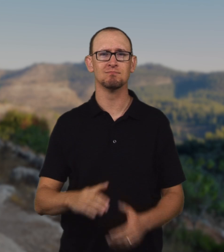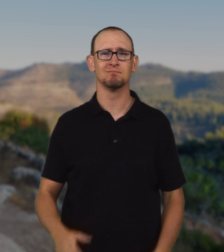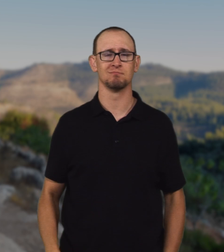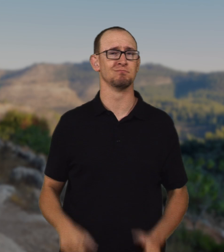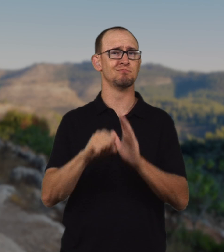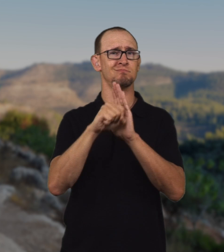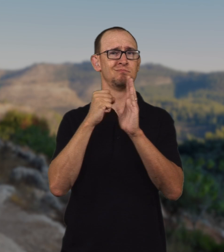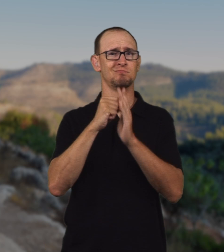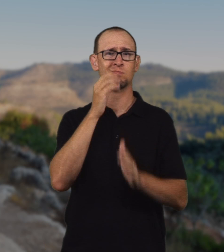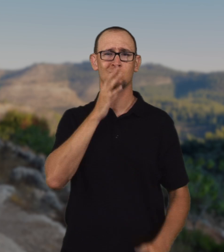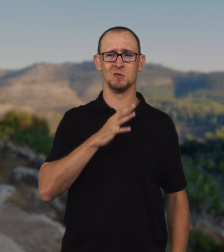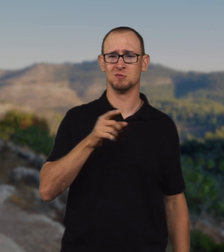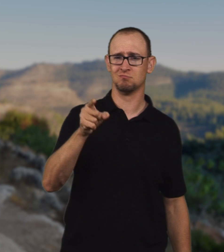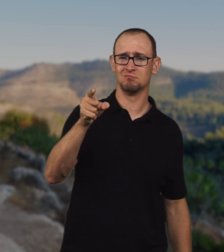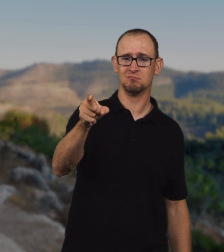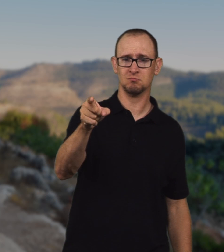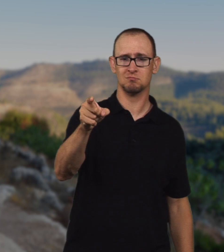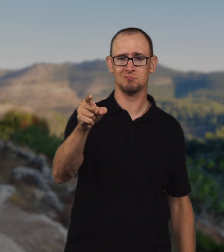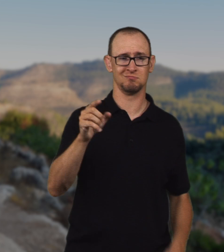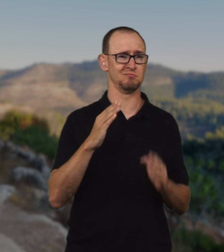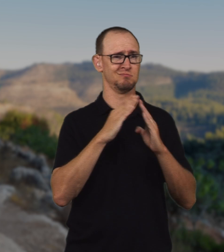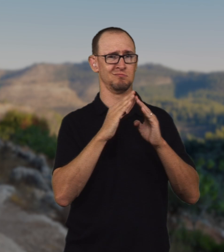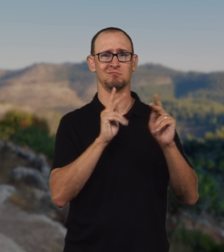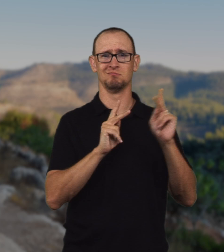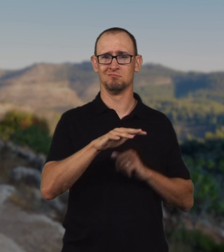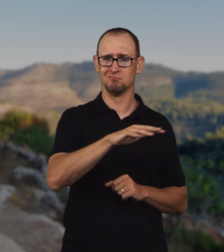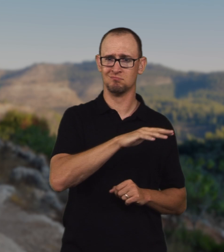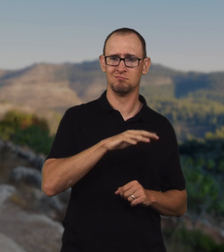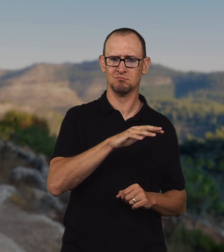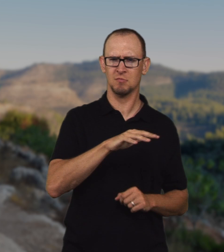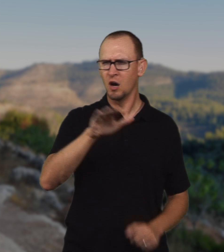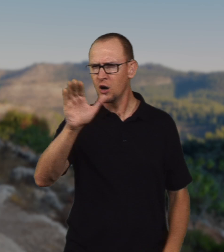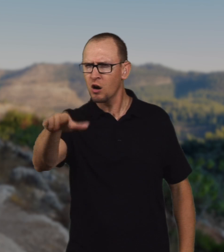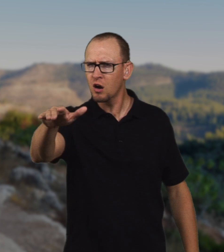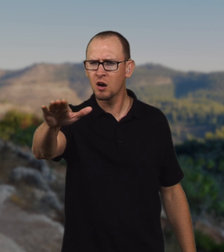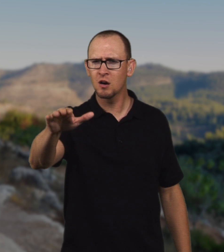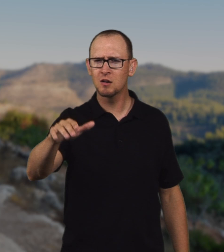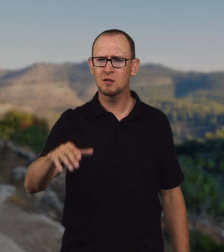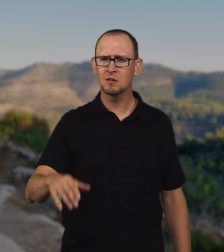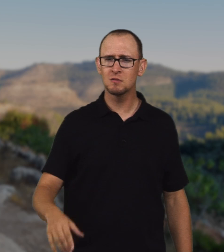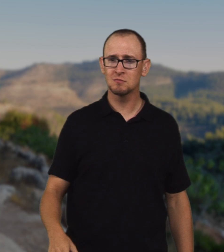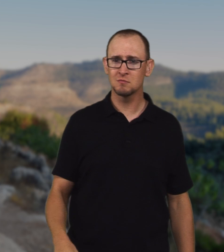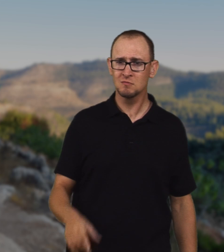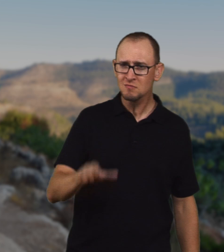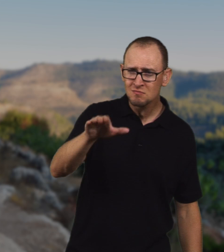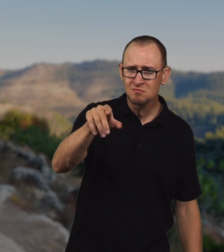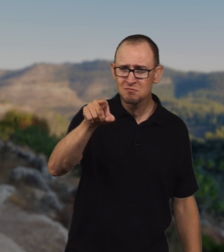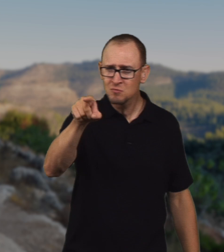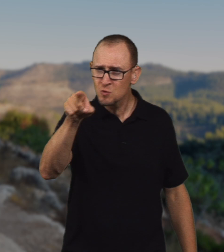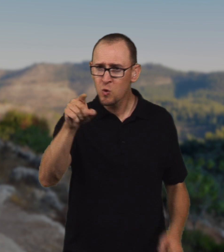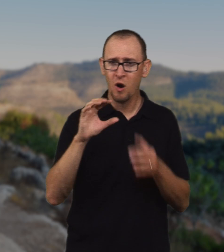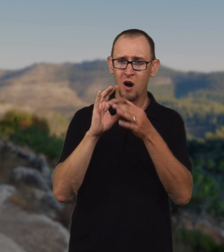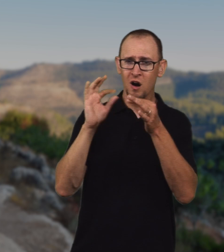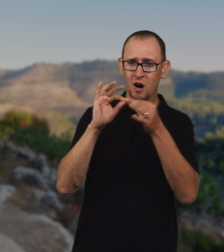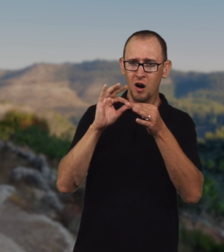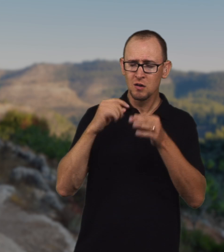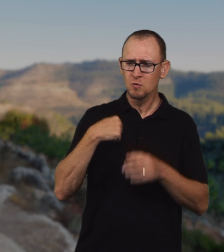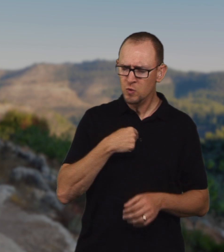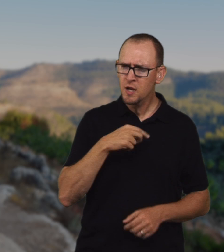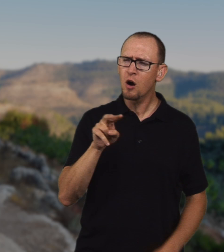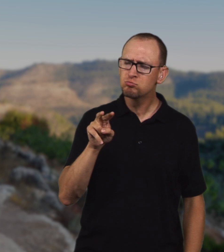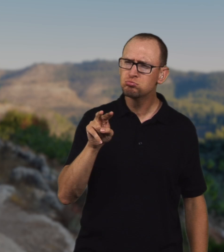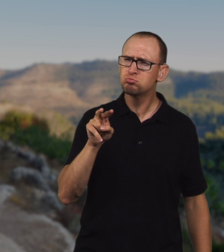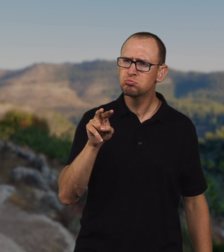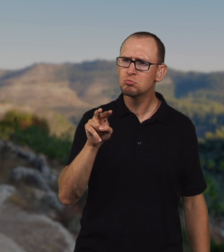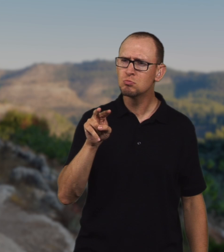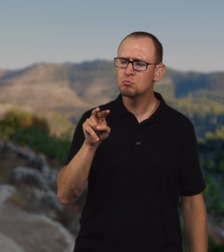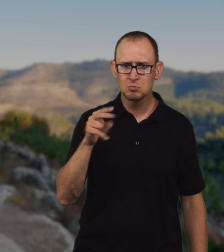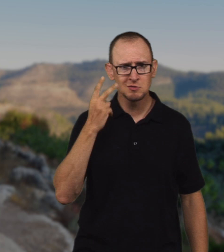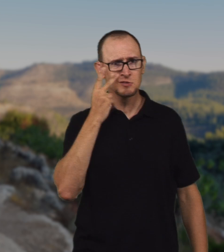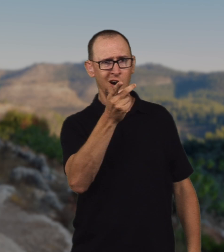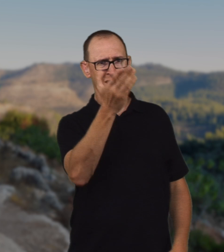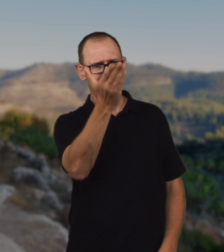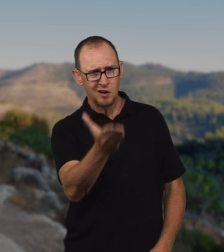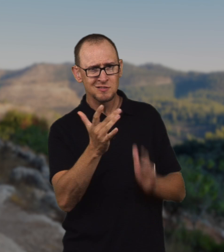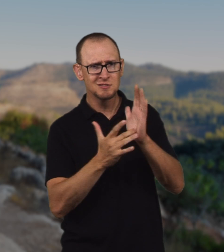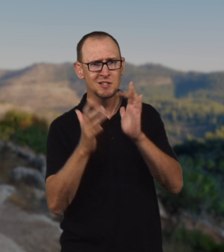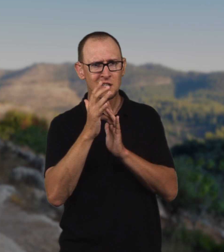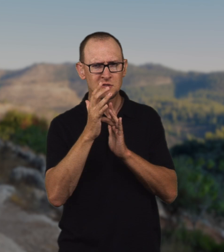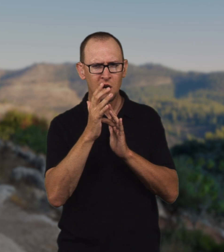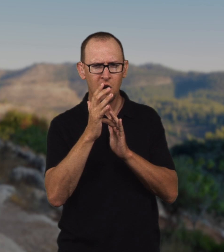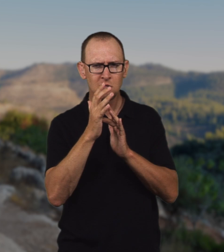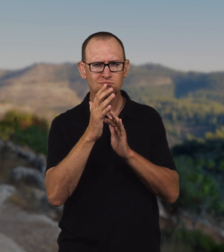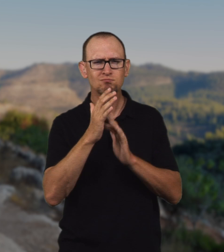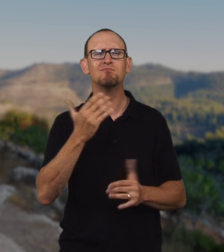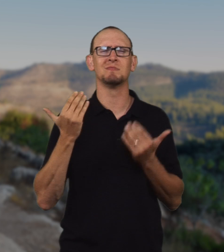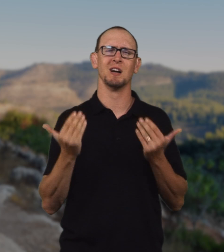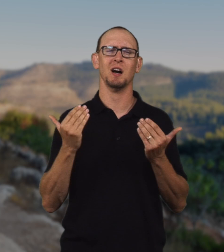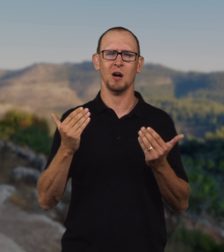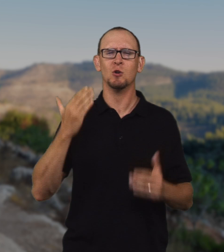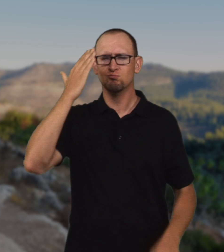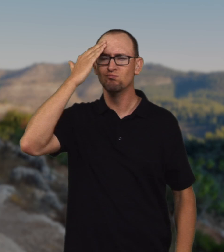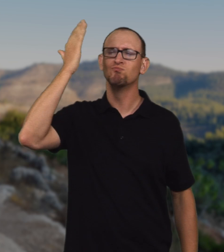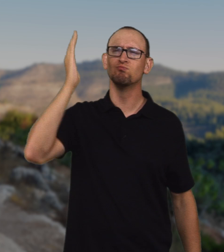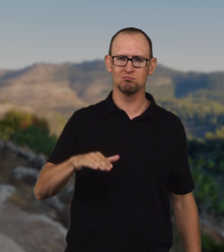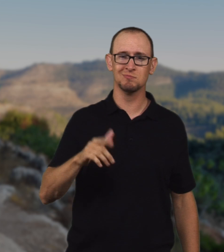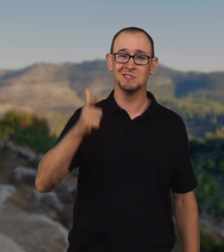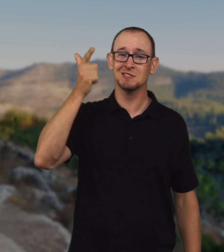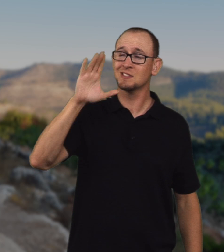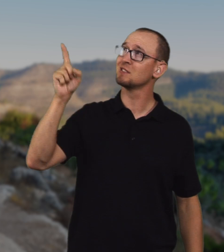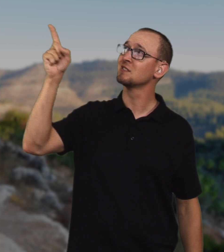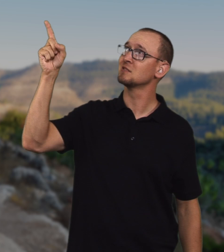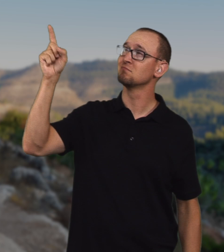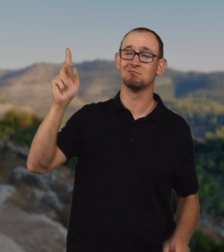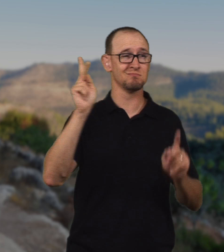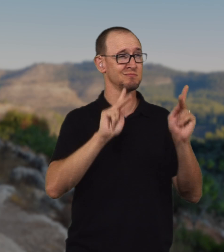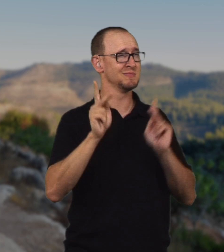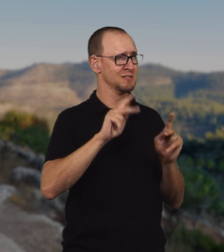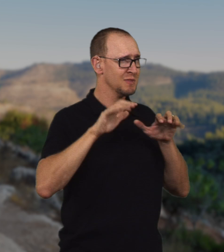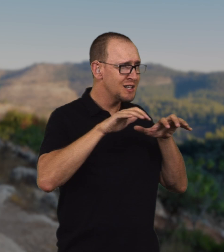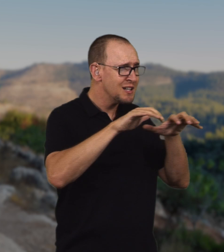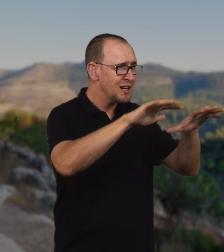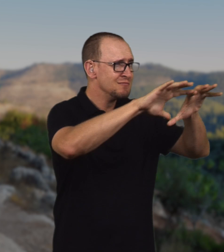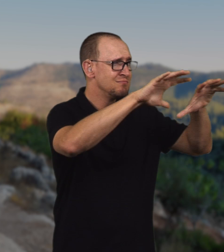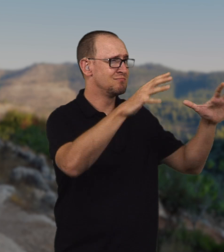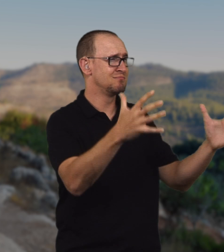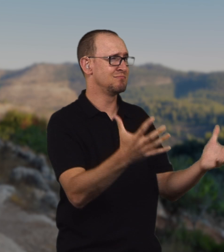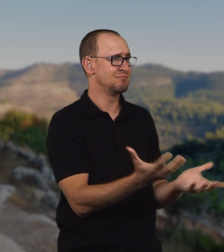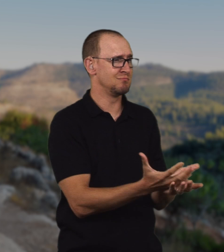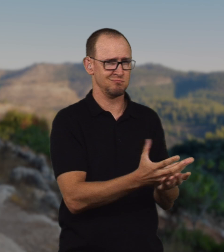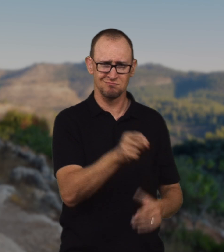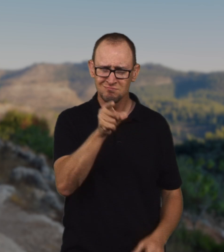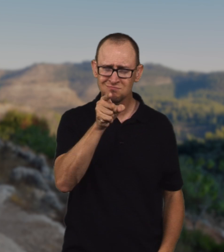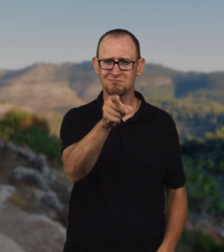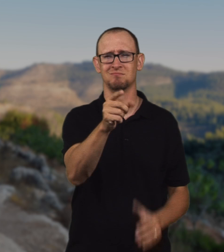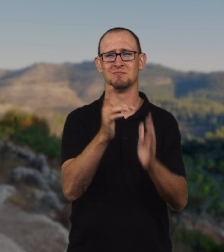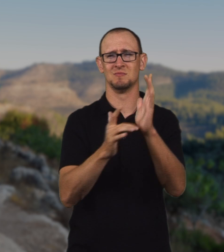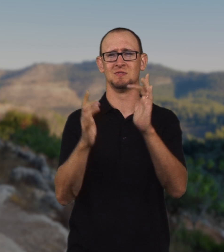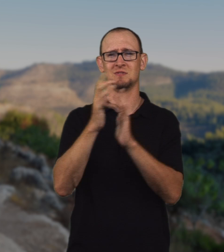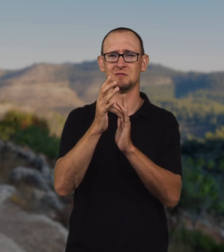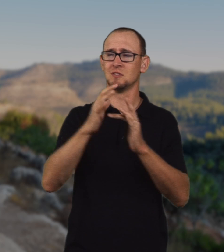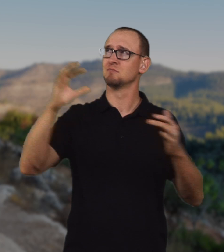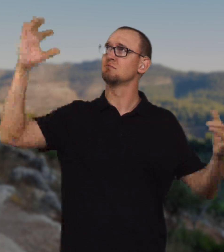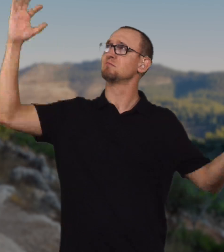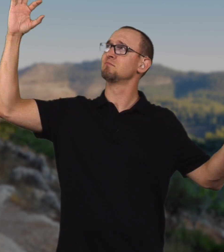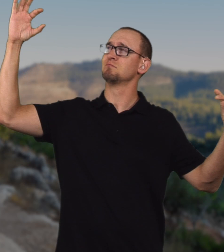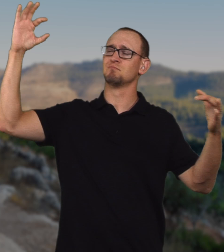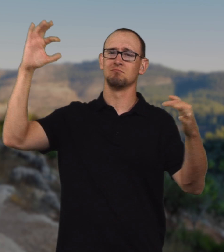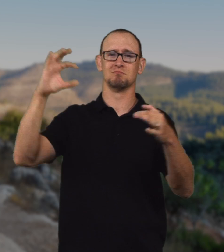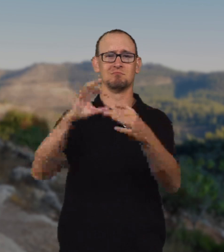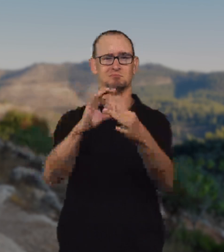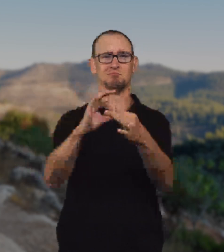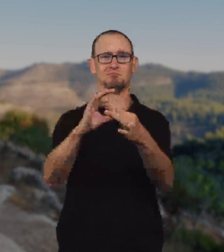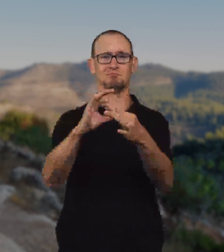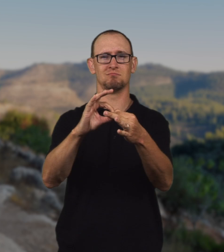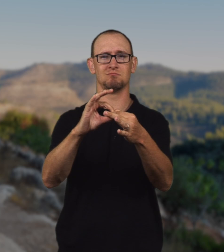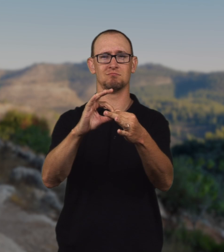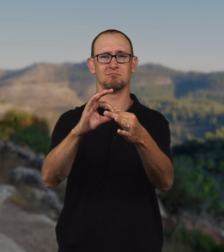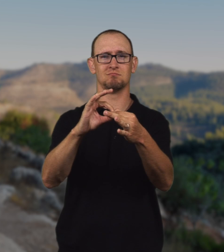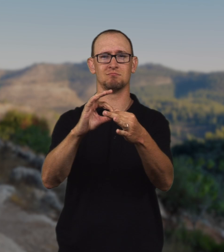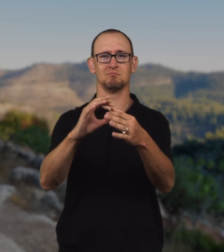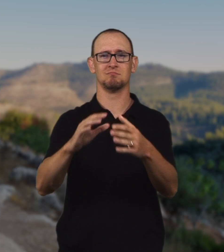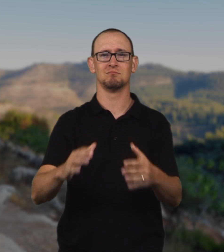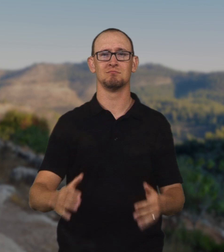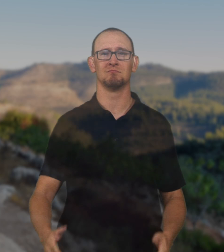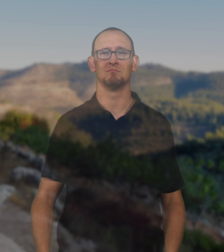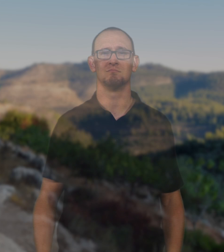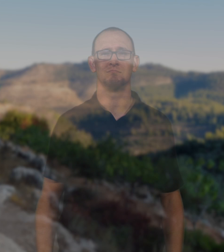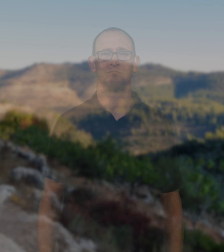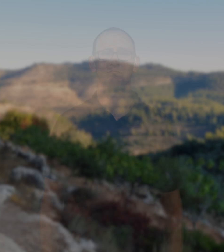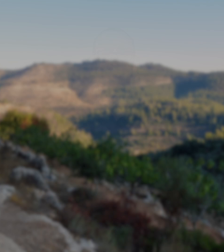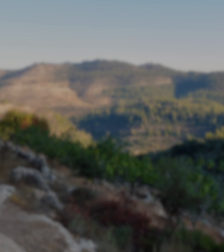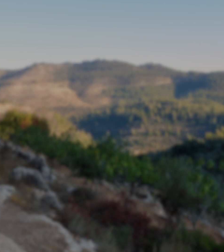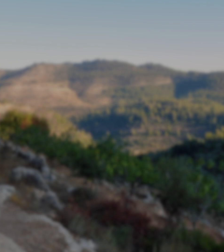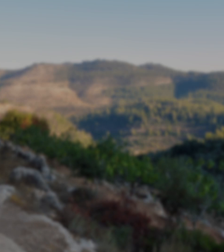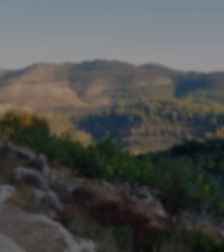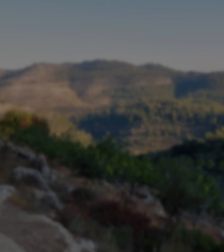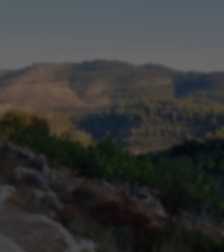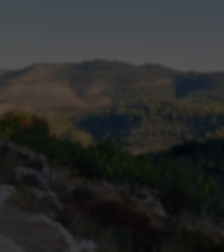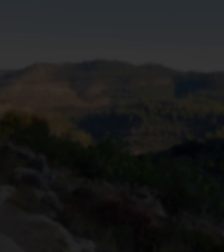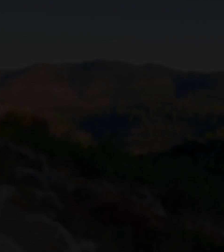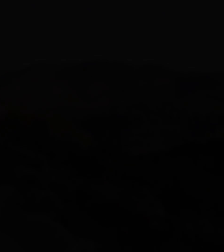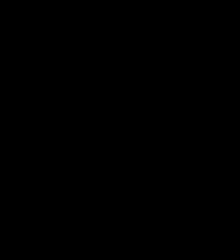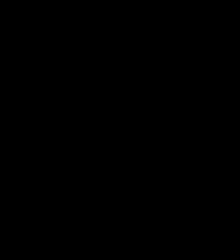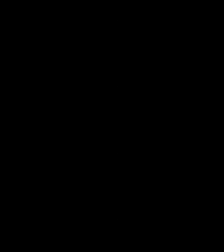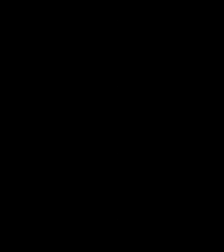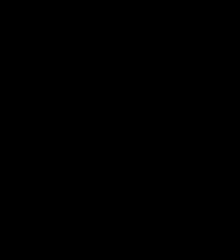They said to the woman, “We now believe not only because of your words; we have heard for ourselves, and we know that this man truly is the Savior of the world.”